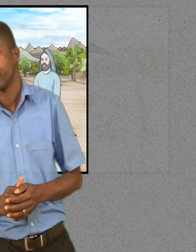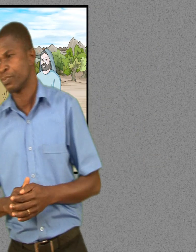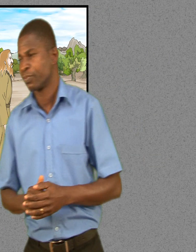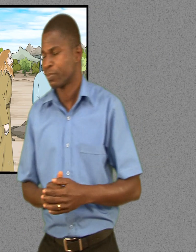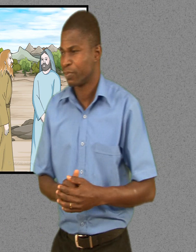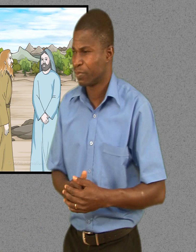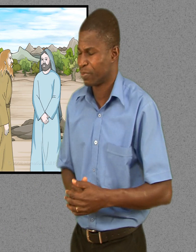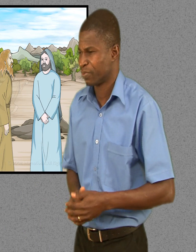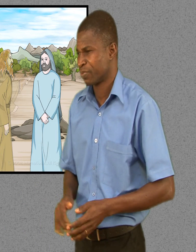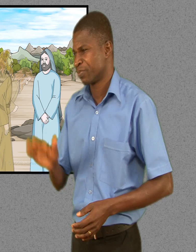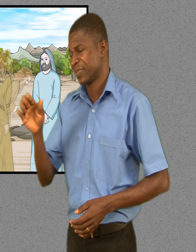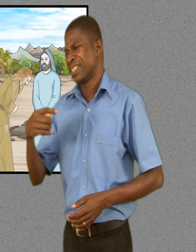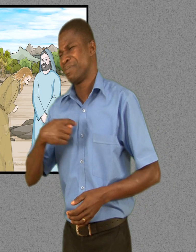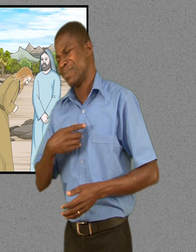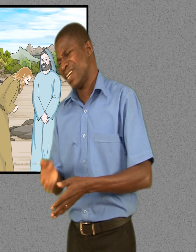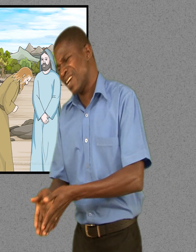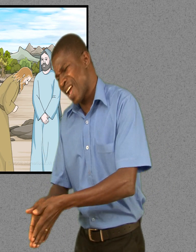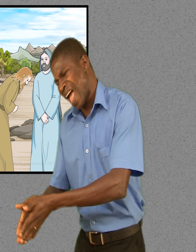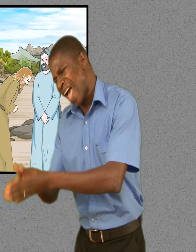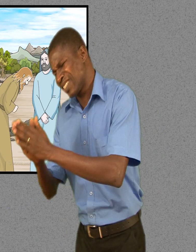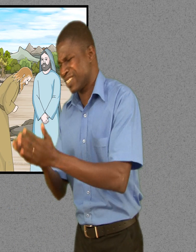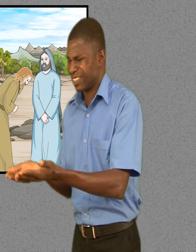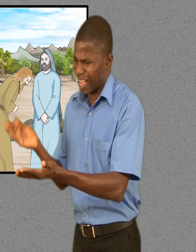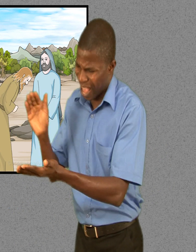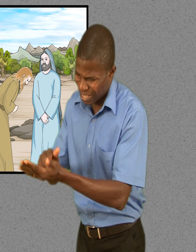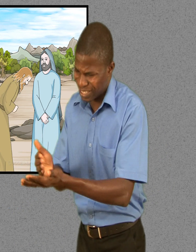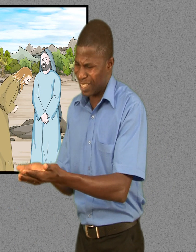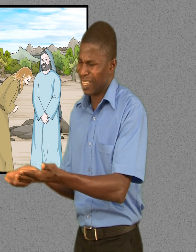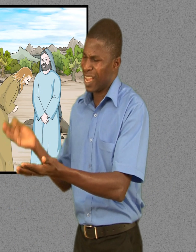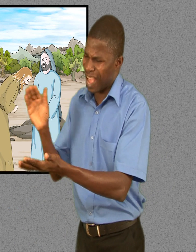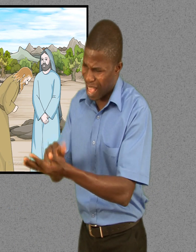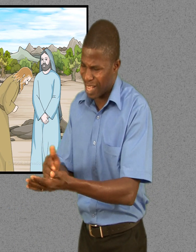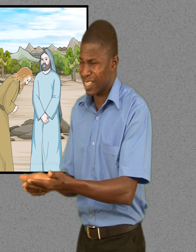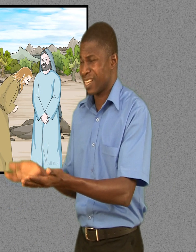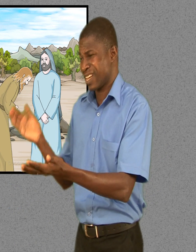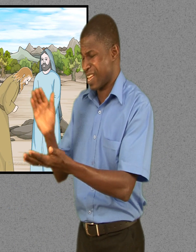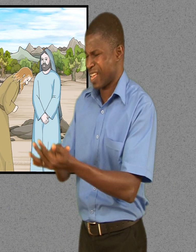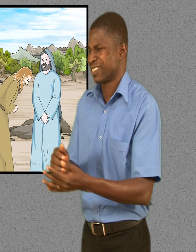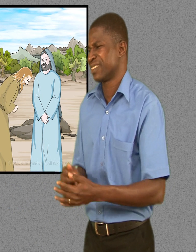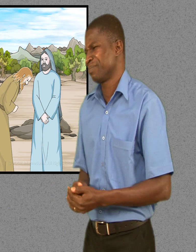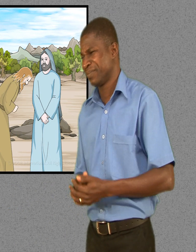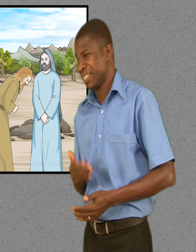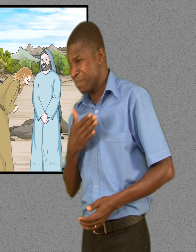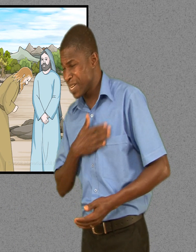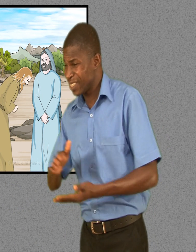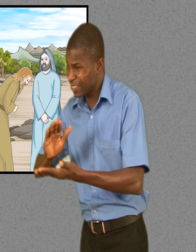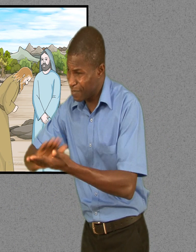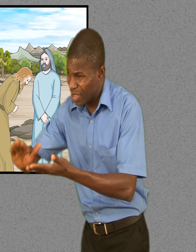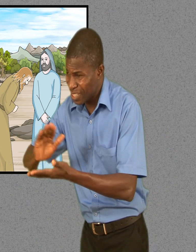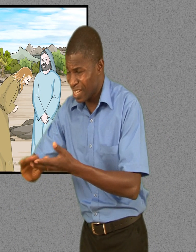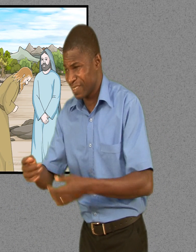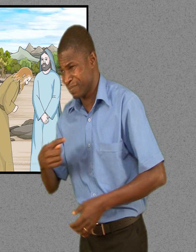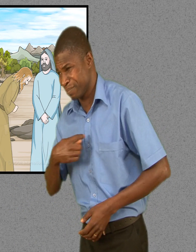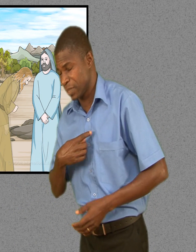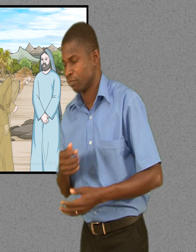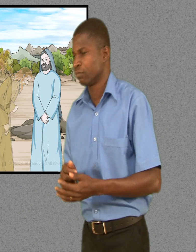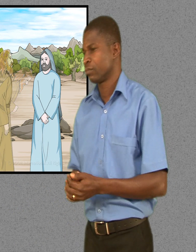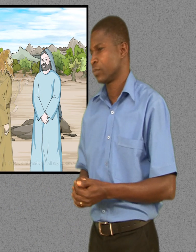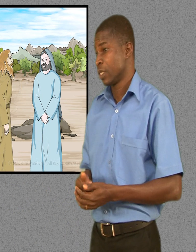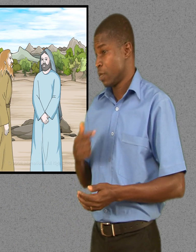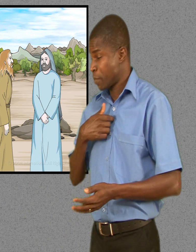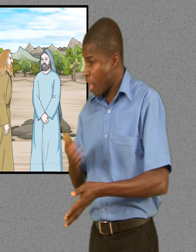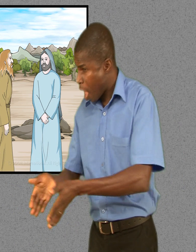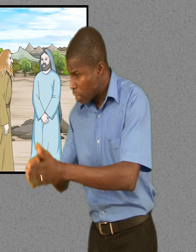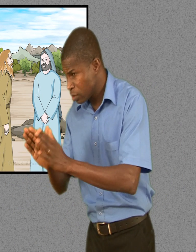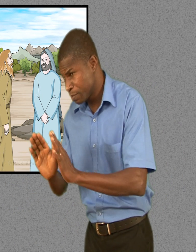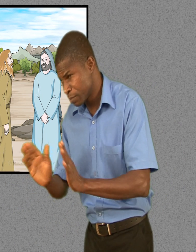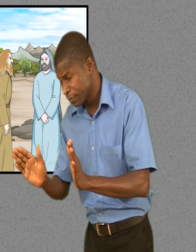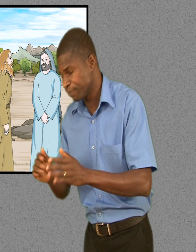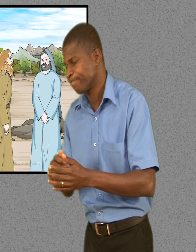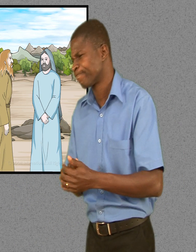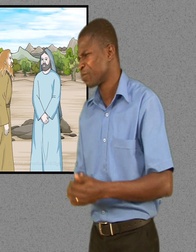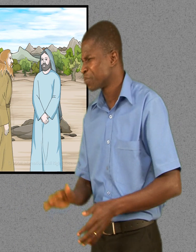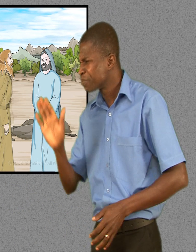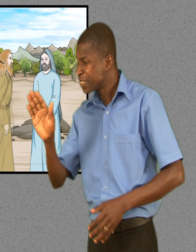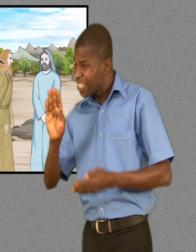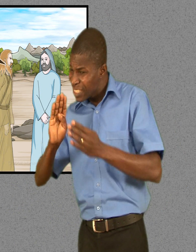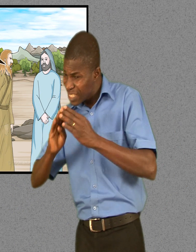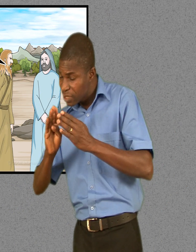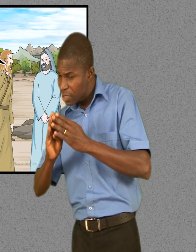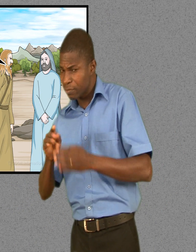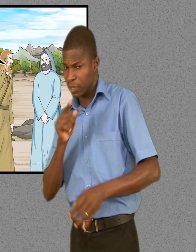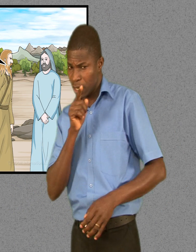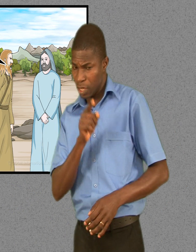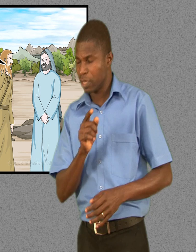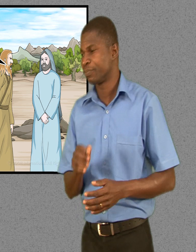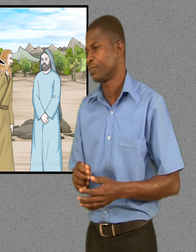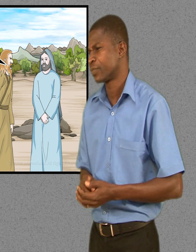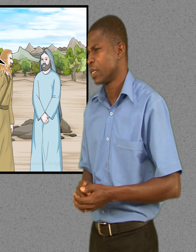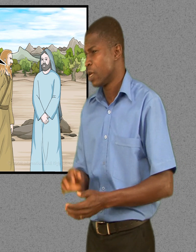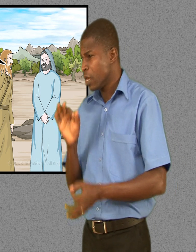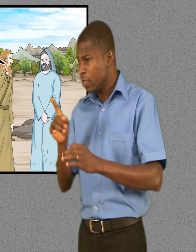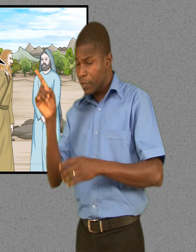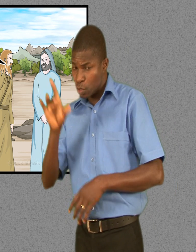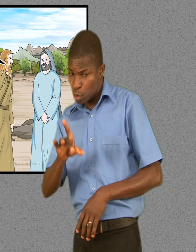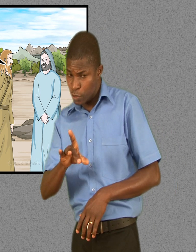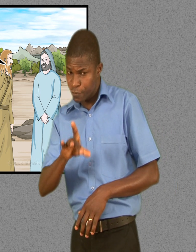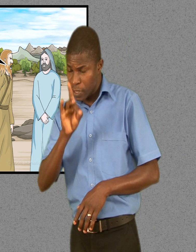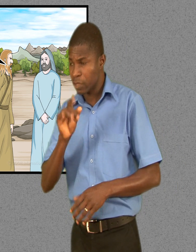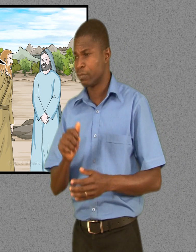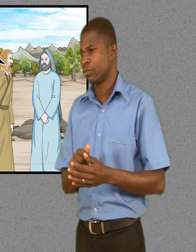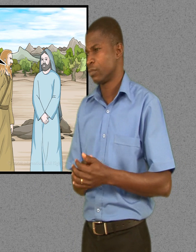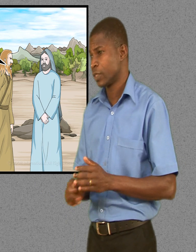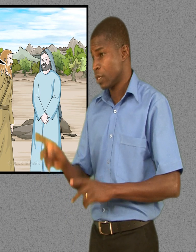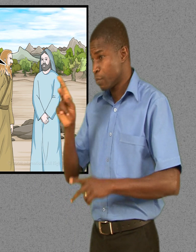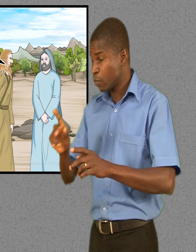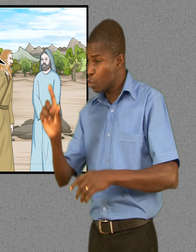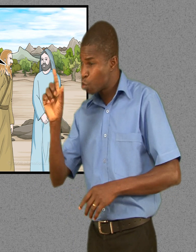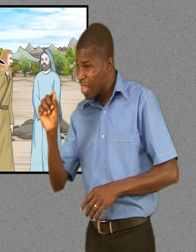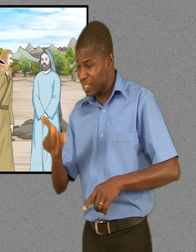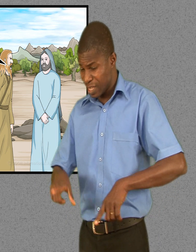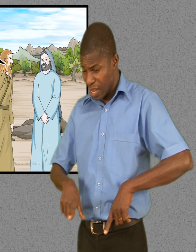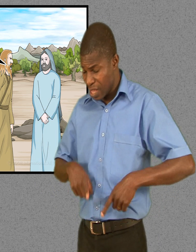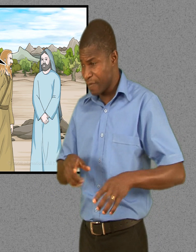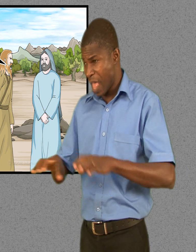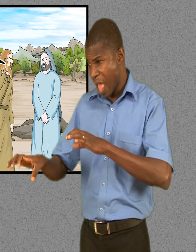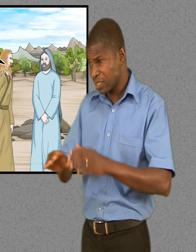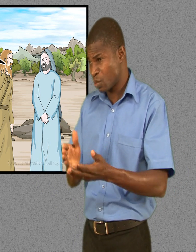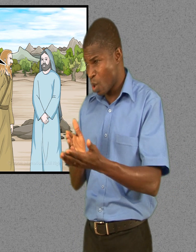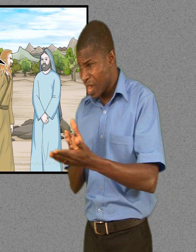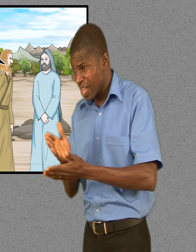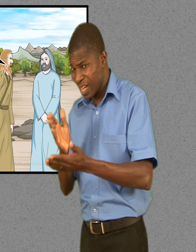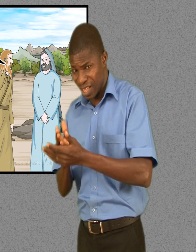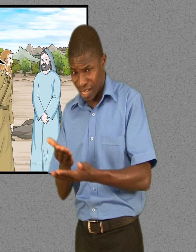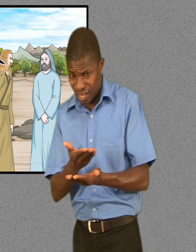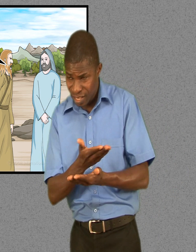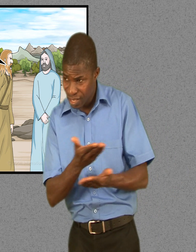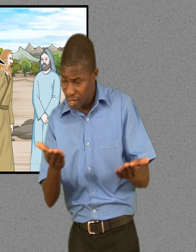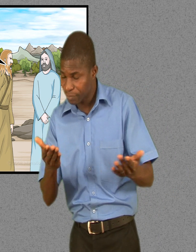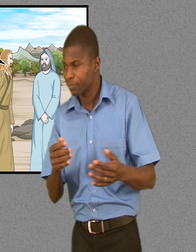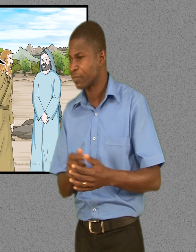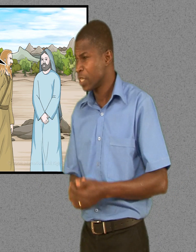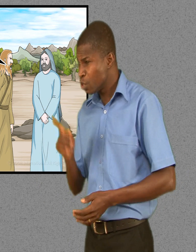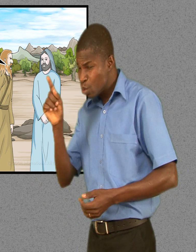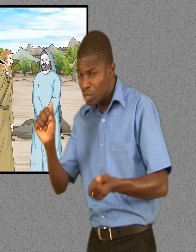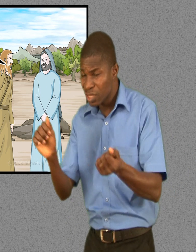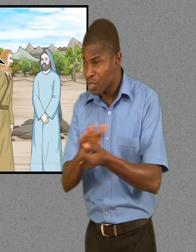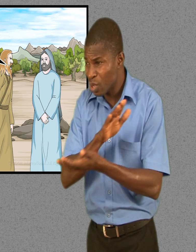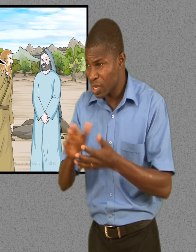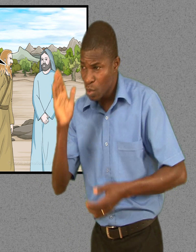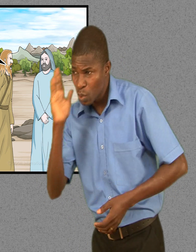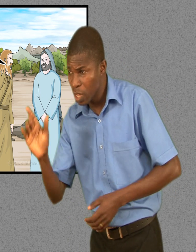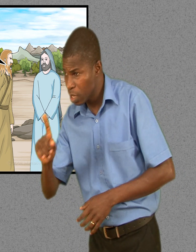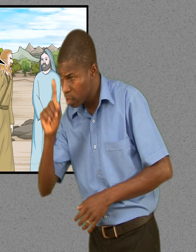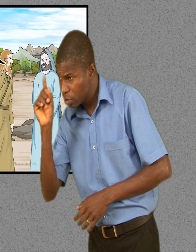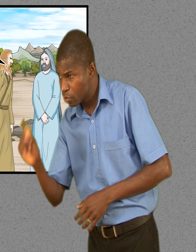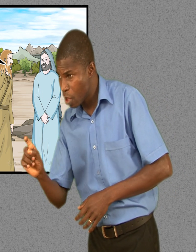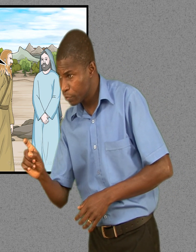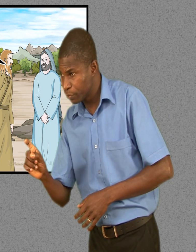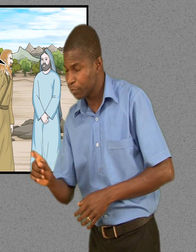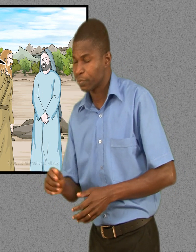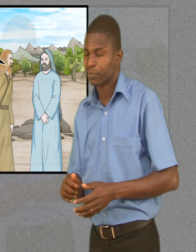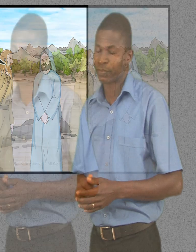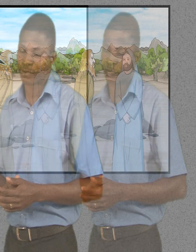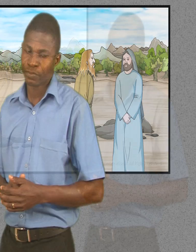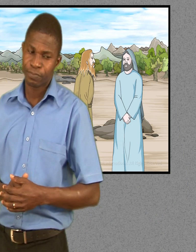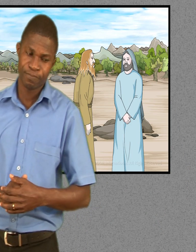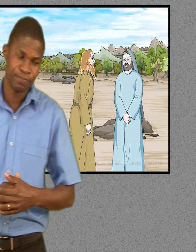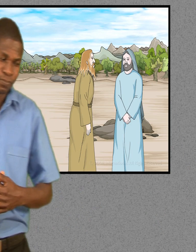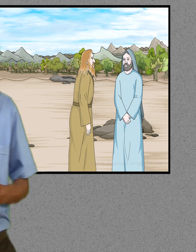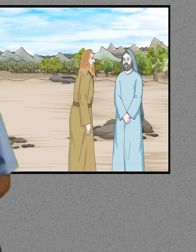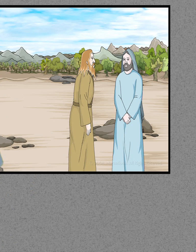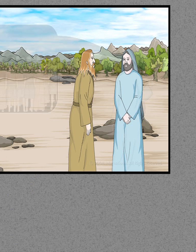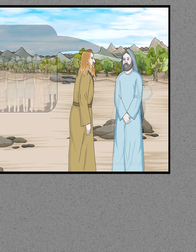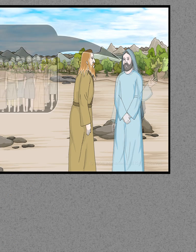And Abraham said, “Now that I have ventured to speak to the Lord, suppose twenty are found there?”